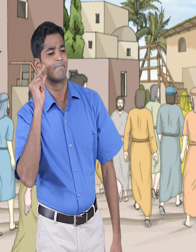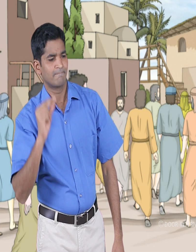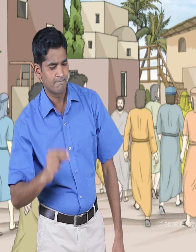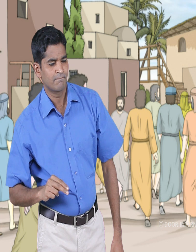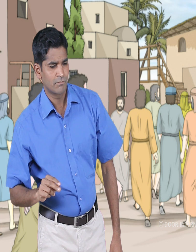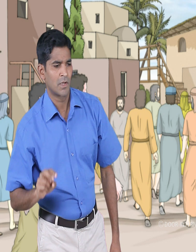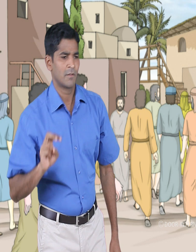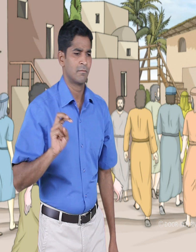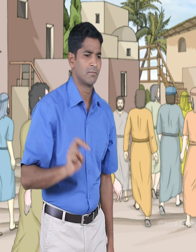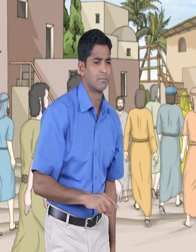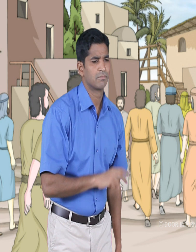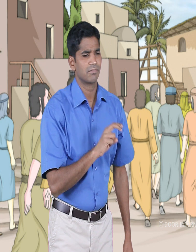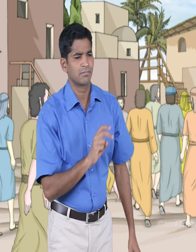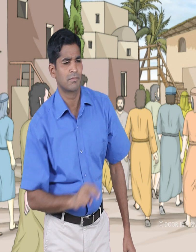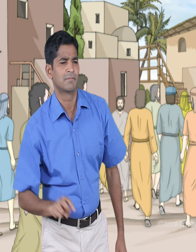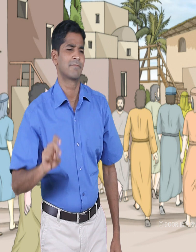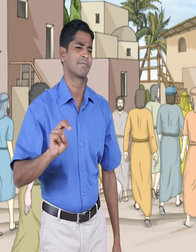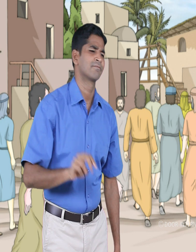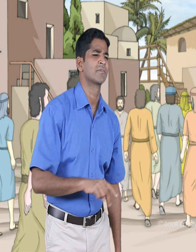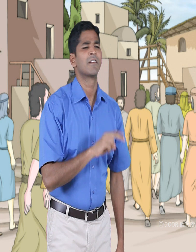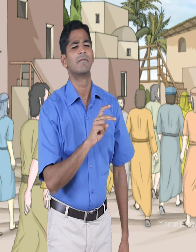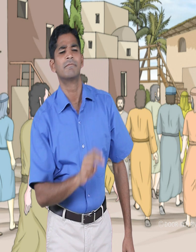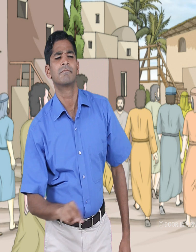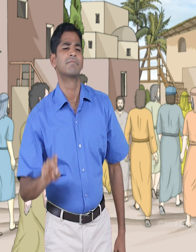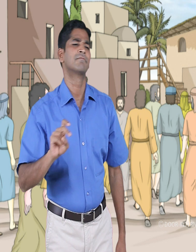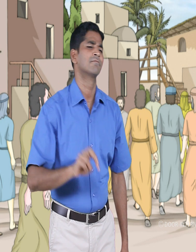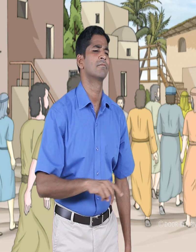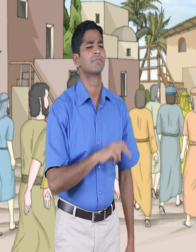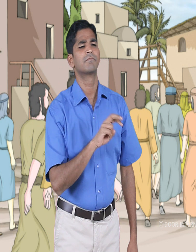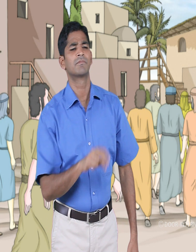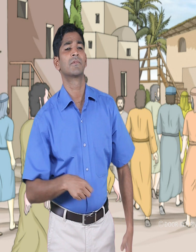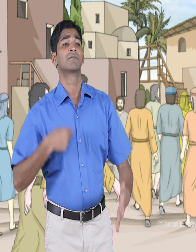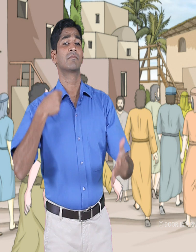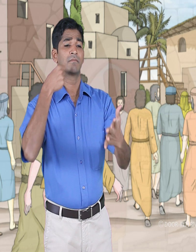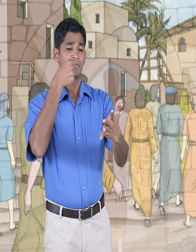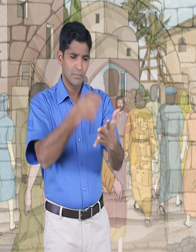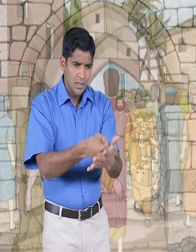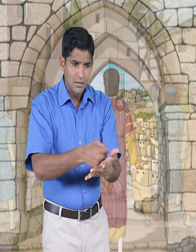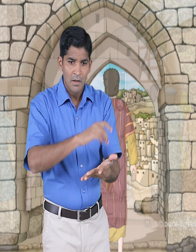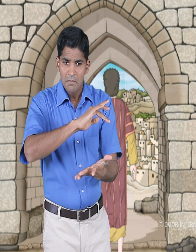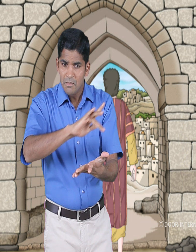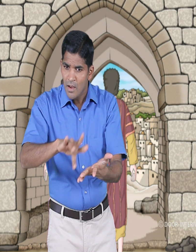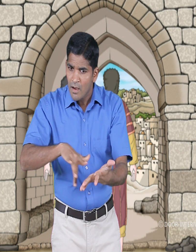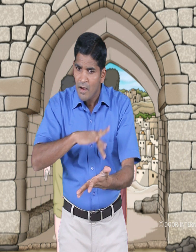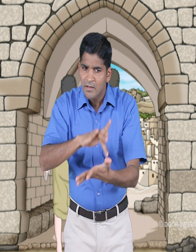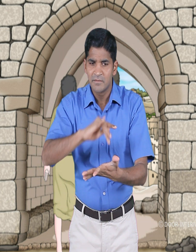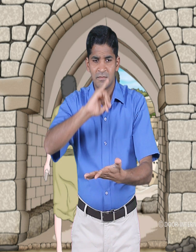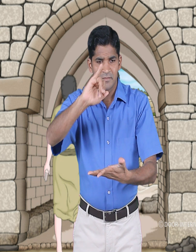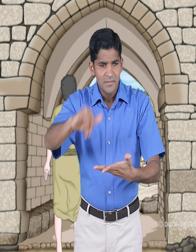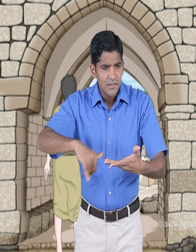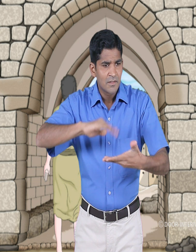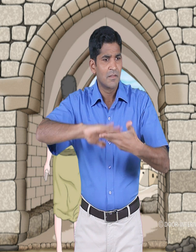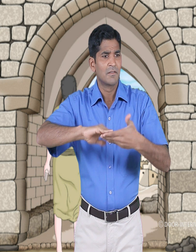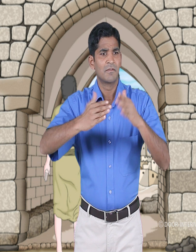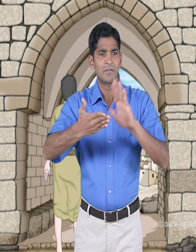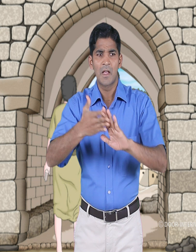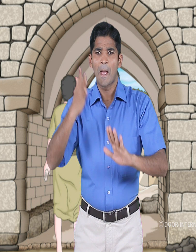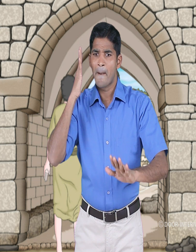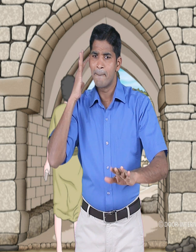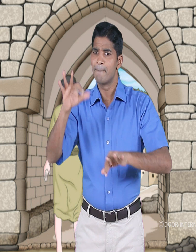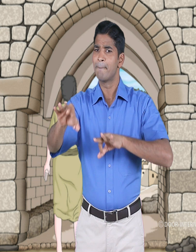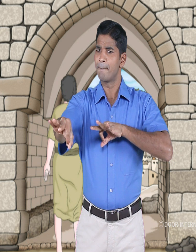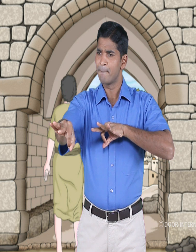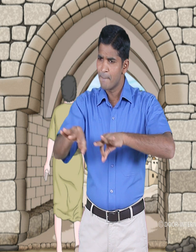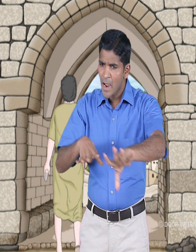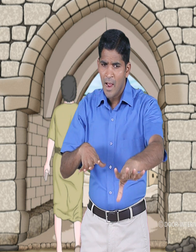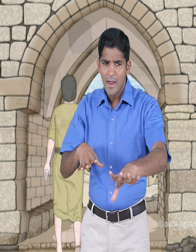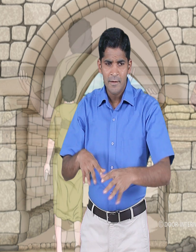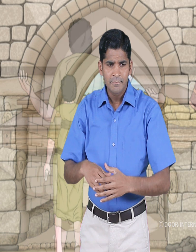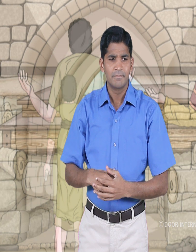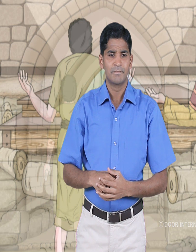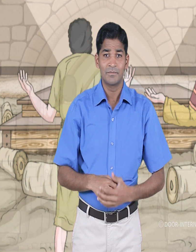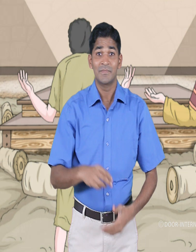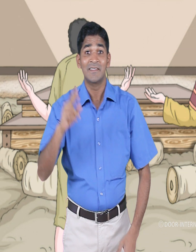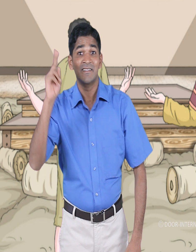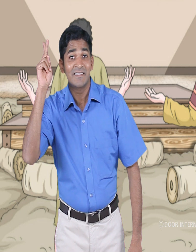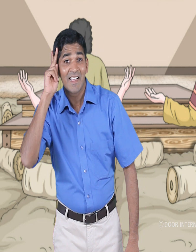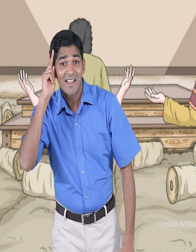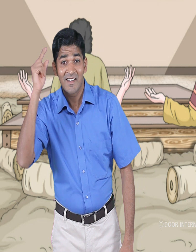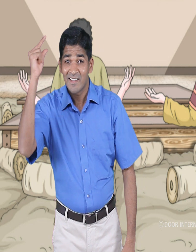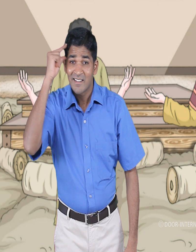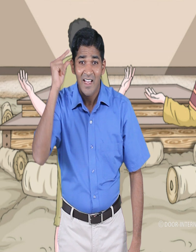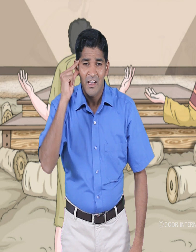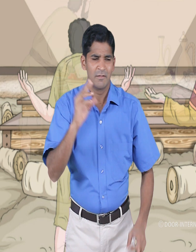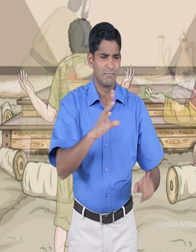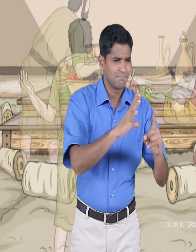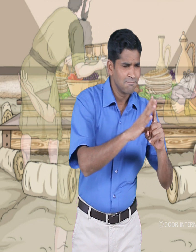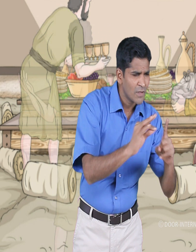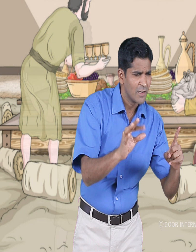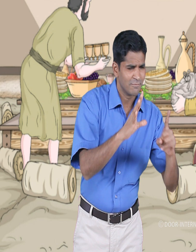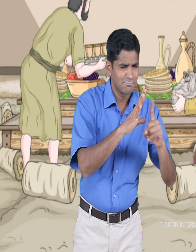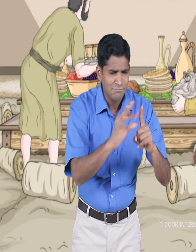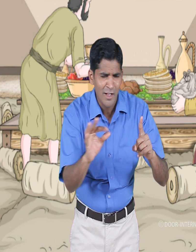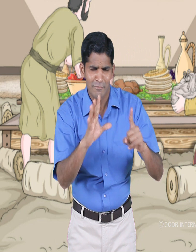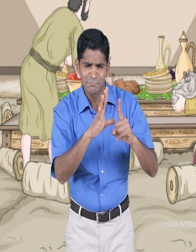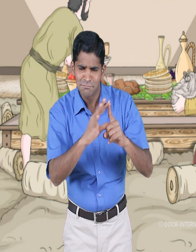So they went and found it just as Jesus had told them.